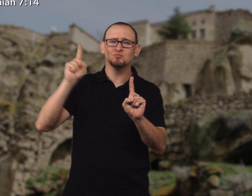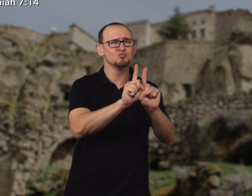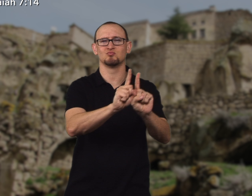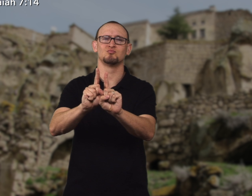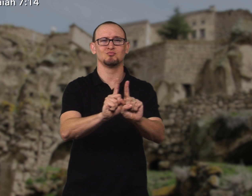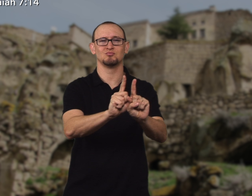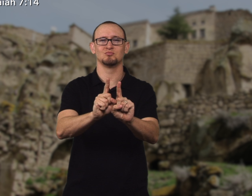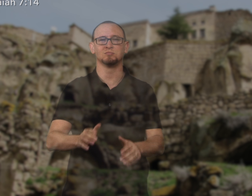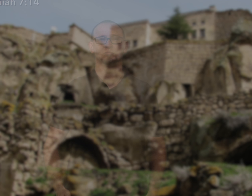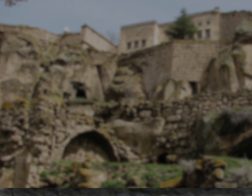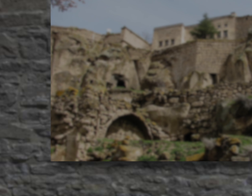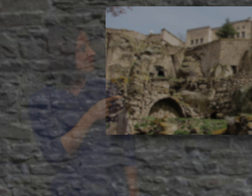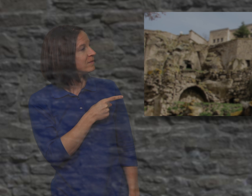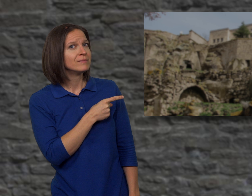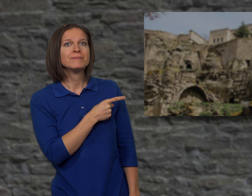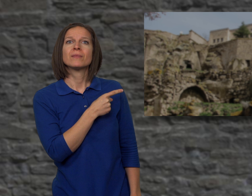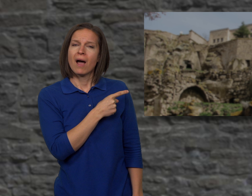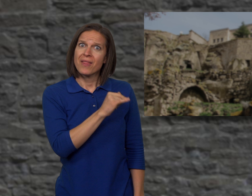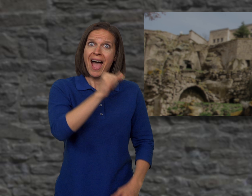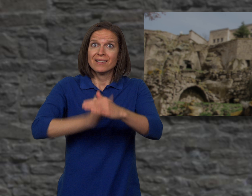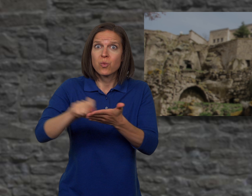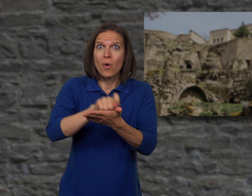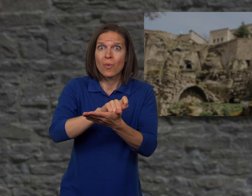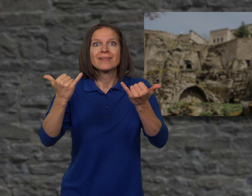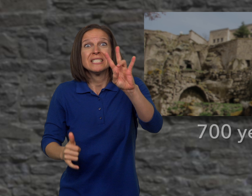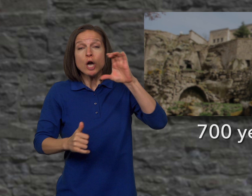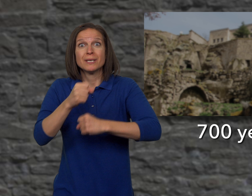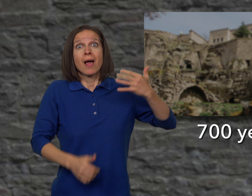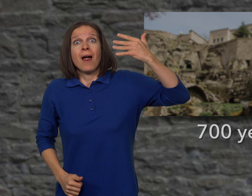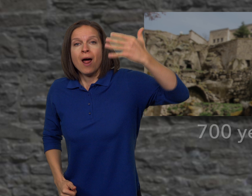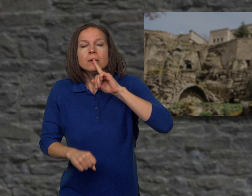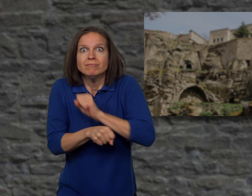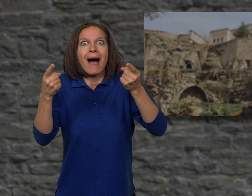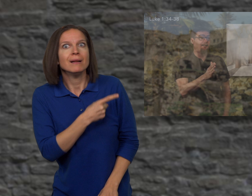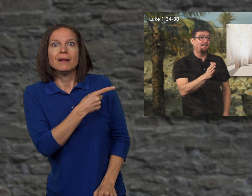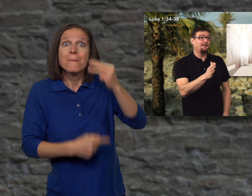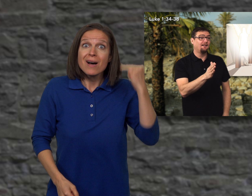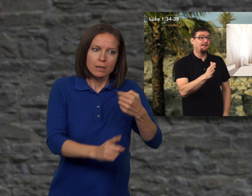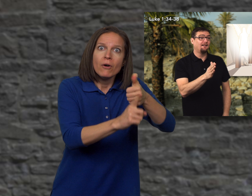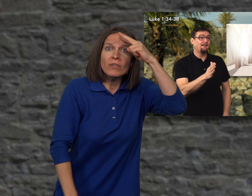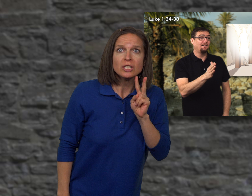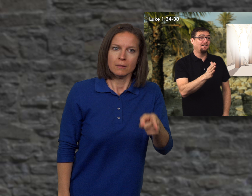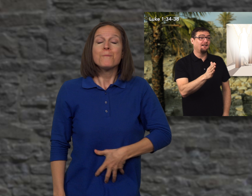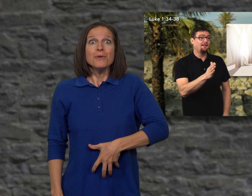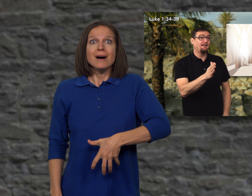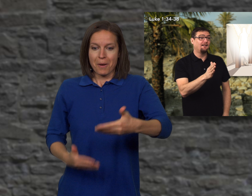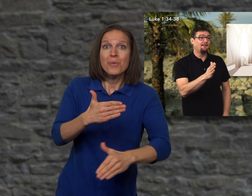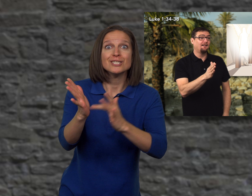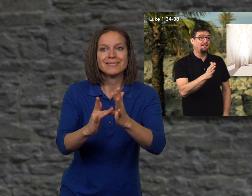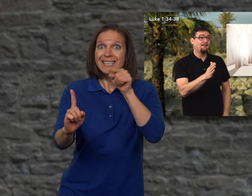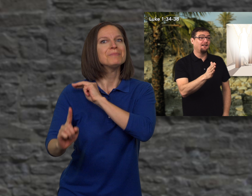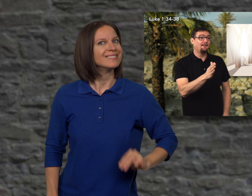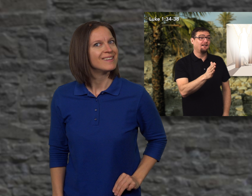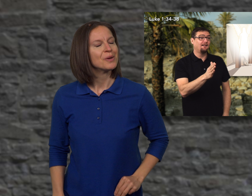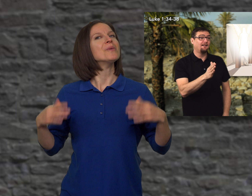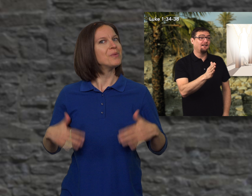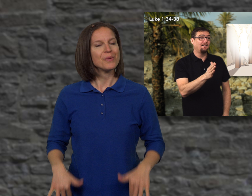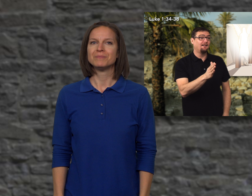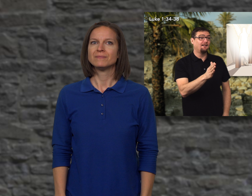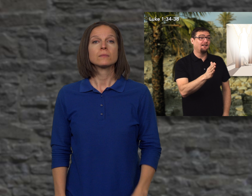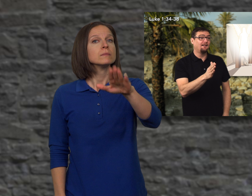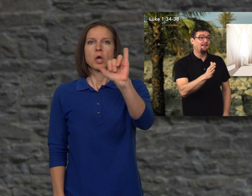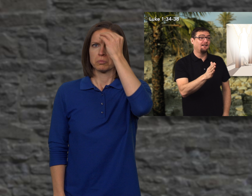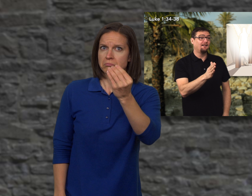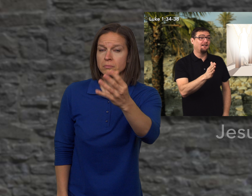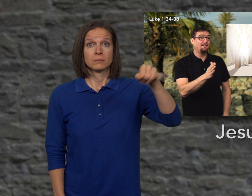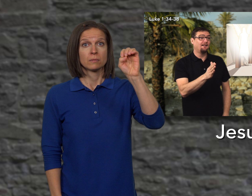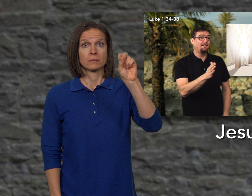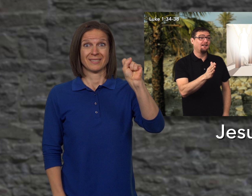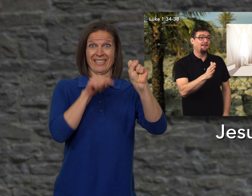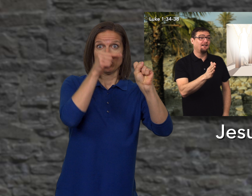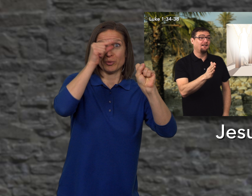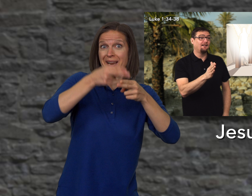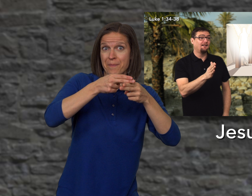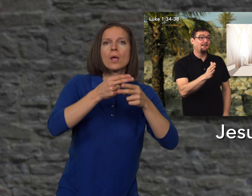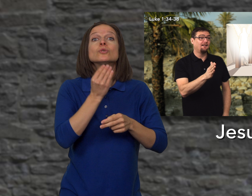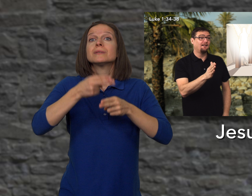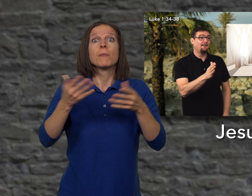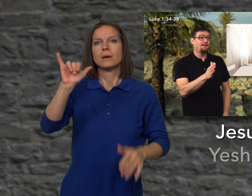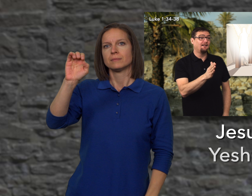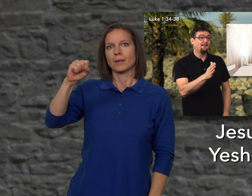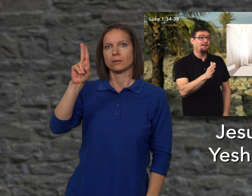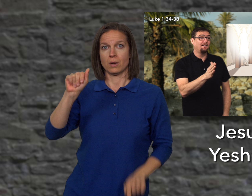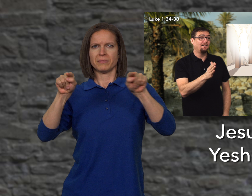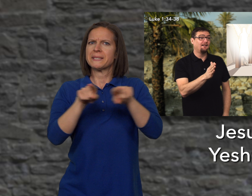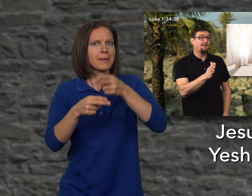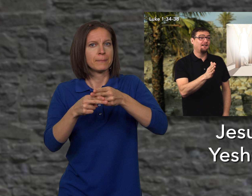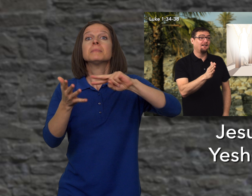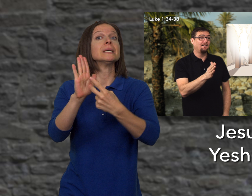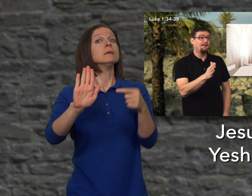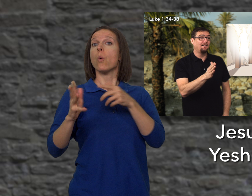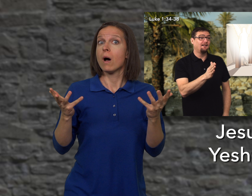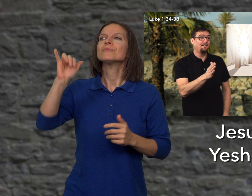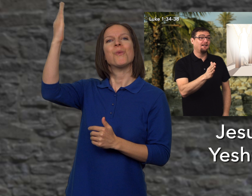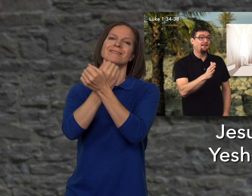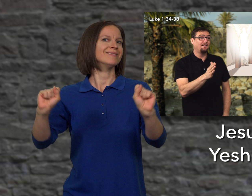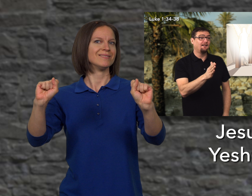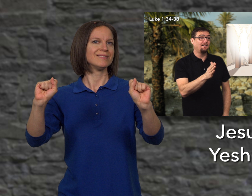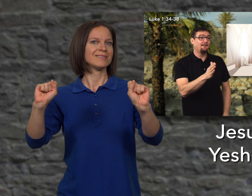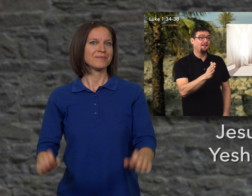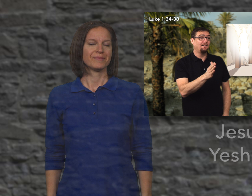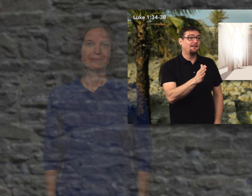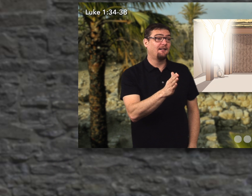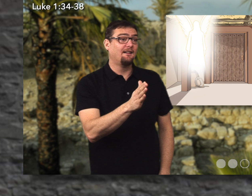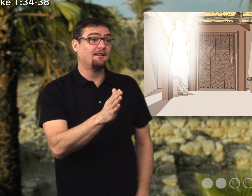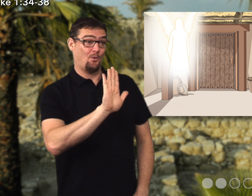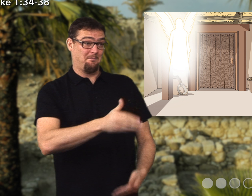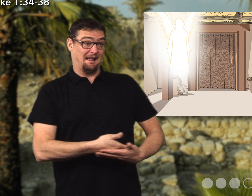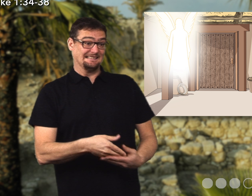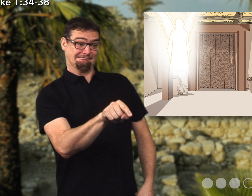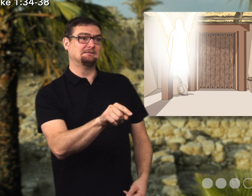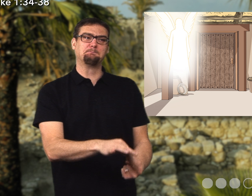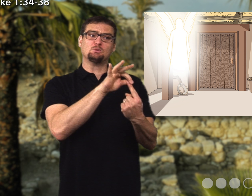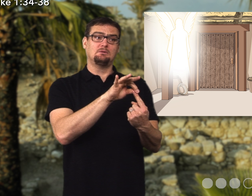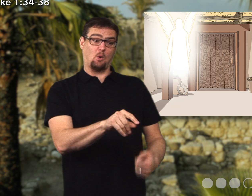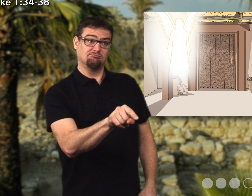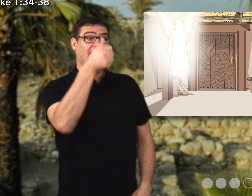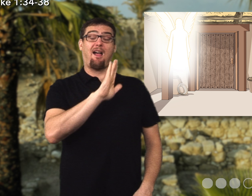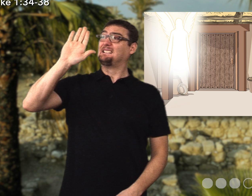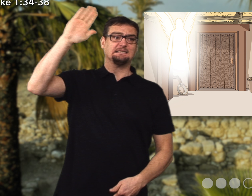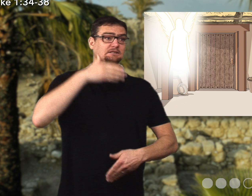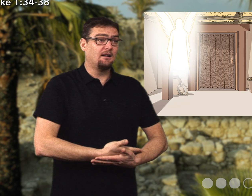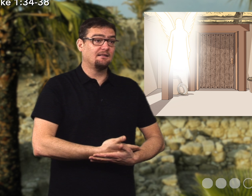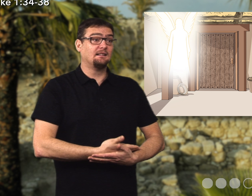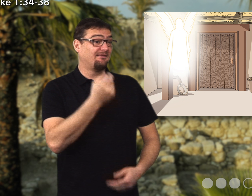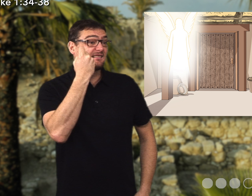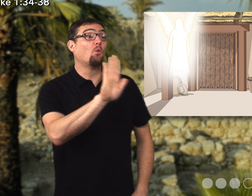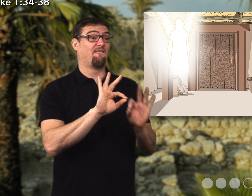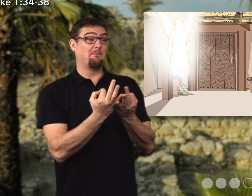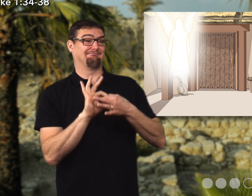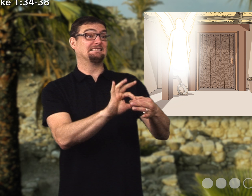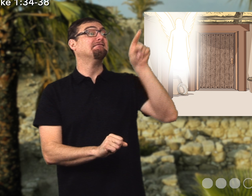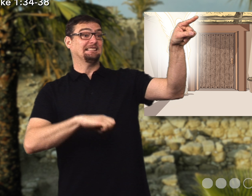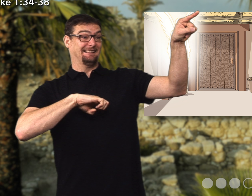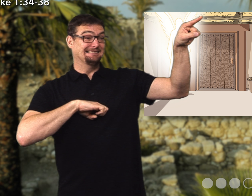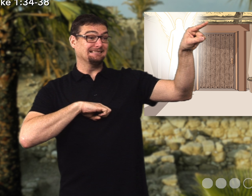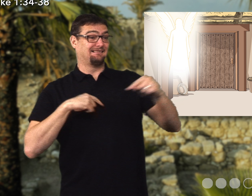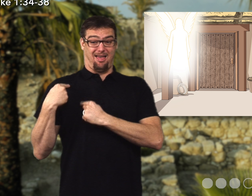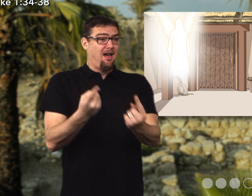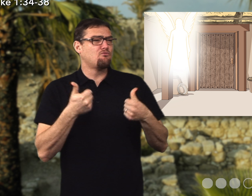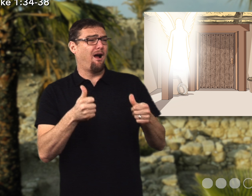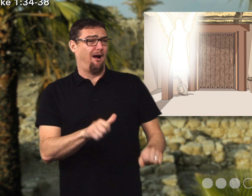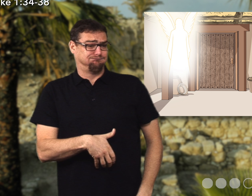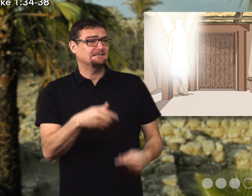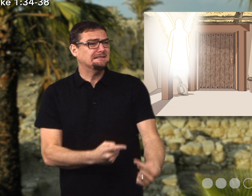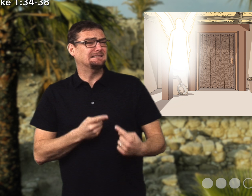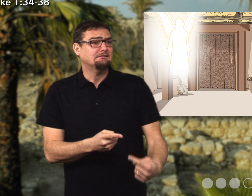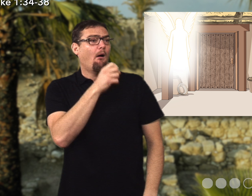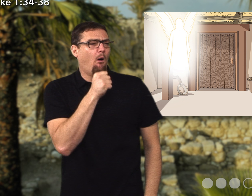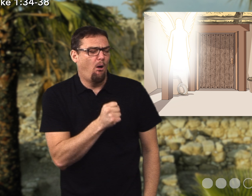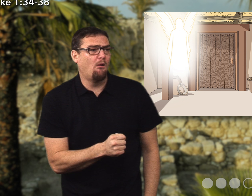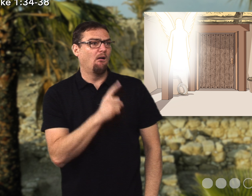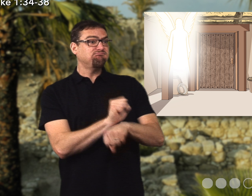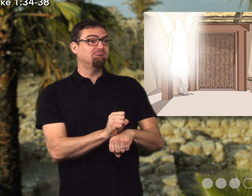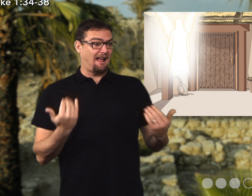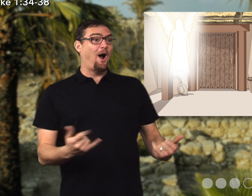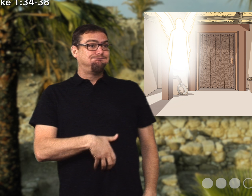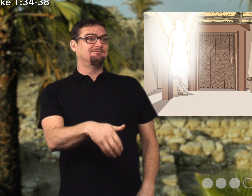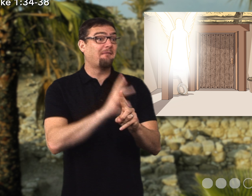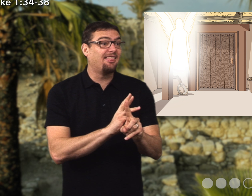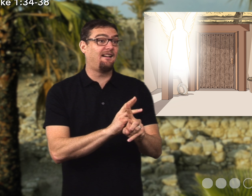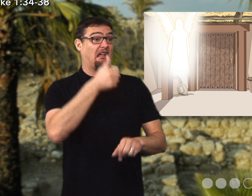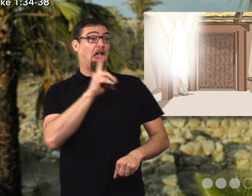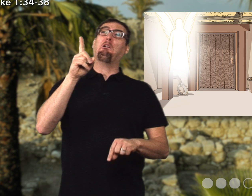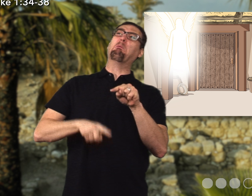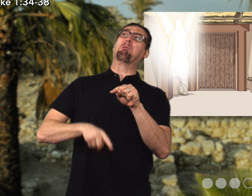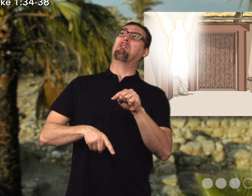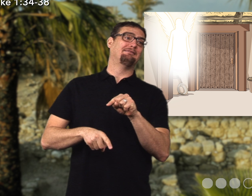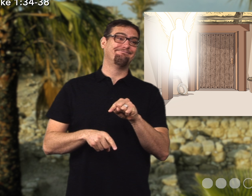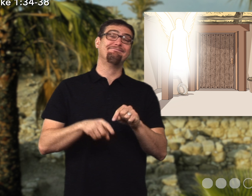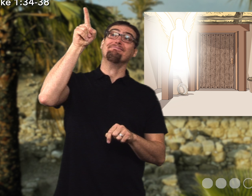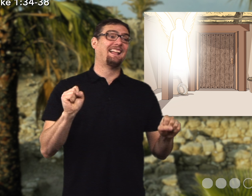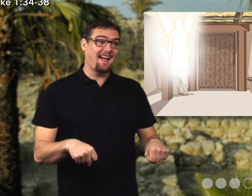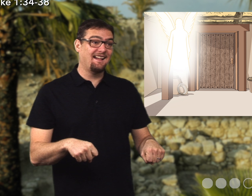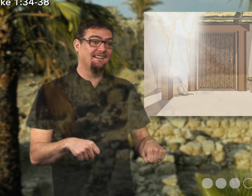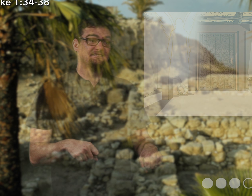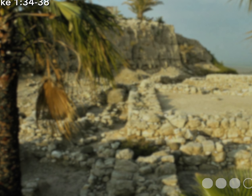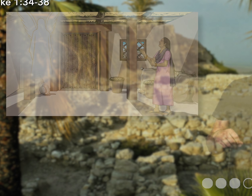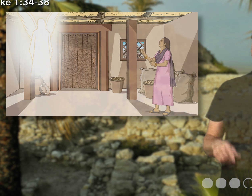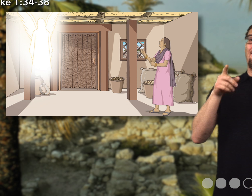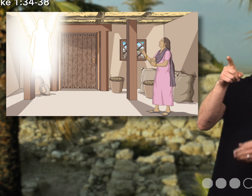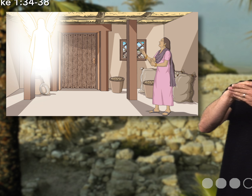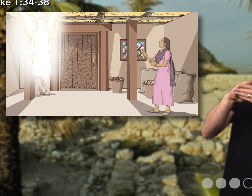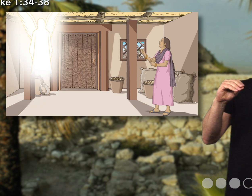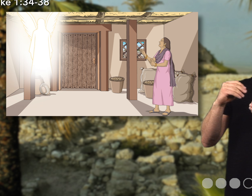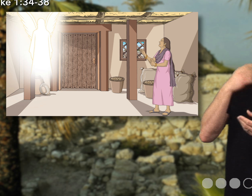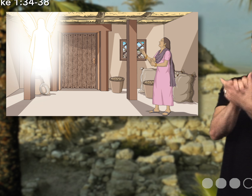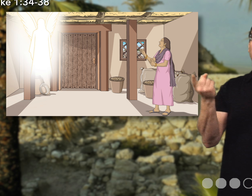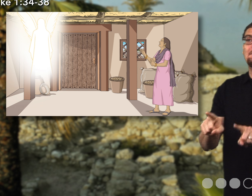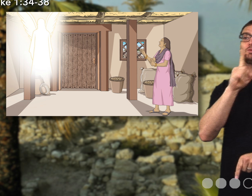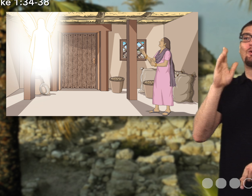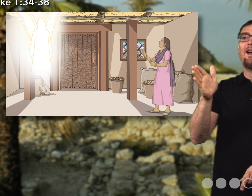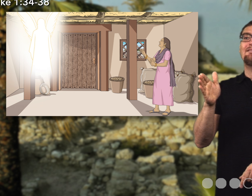Look, even Elizabeth your relative has conceived a son in her old age, and she who was called barren is in her sixth month.